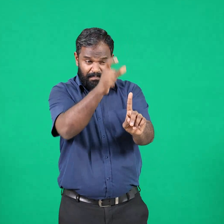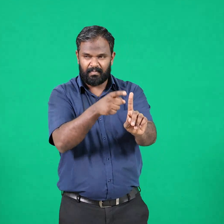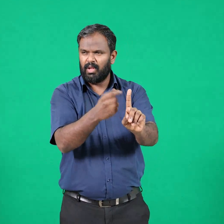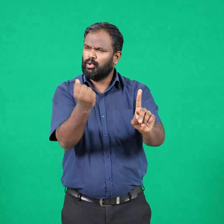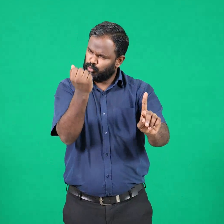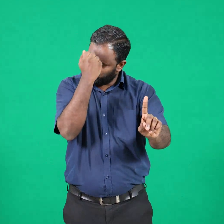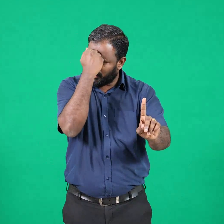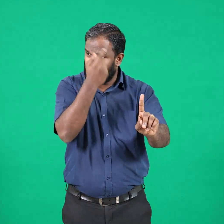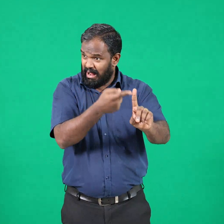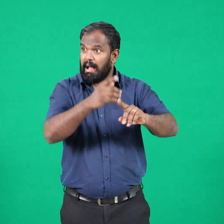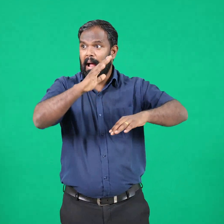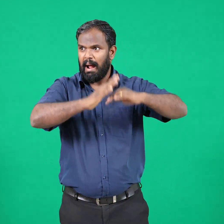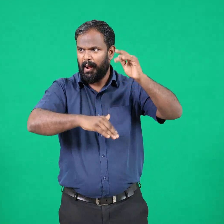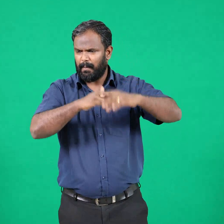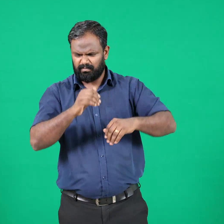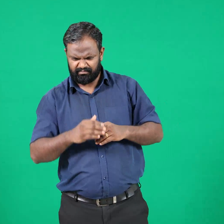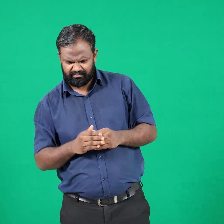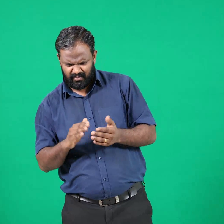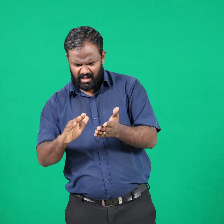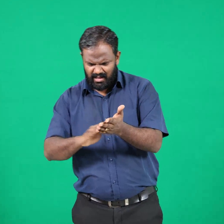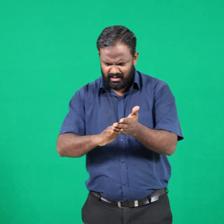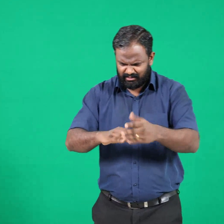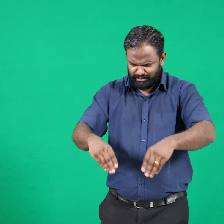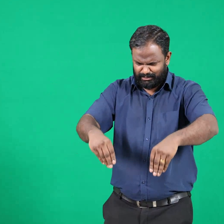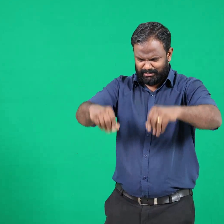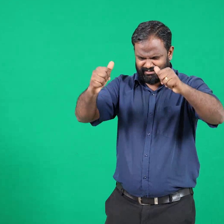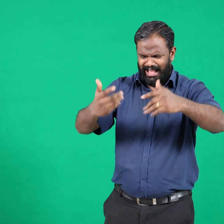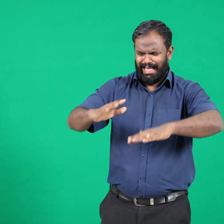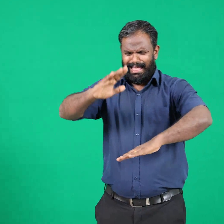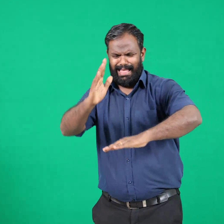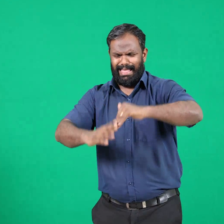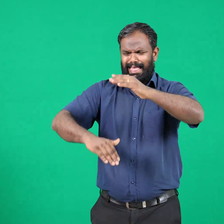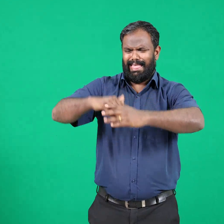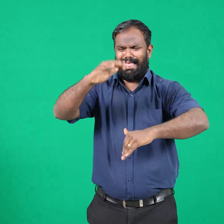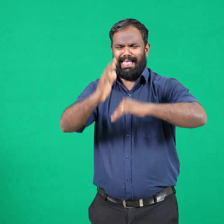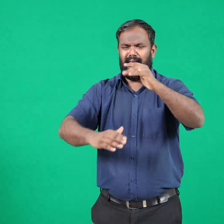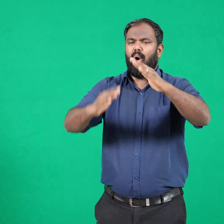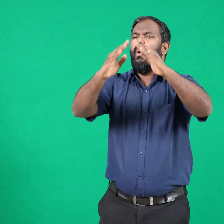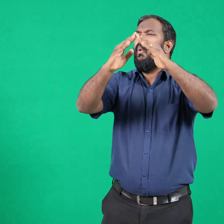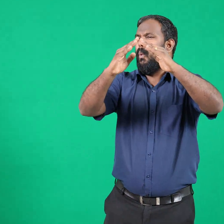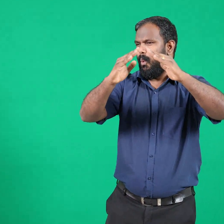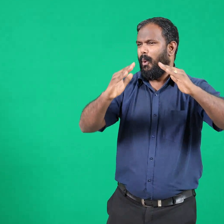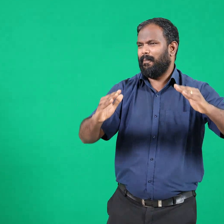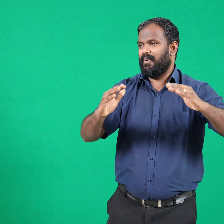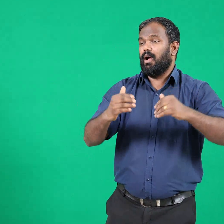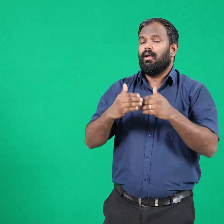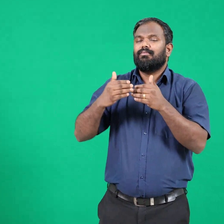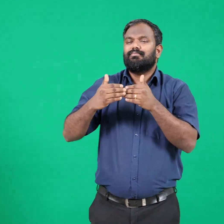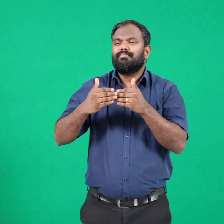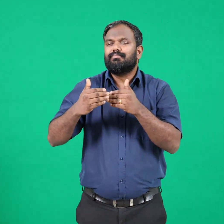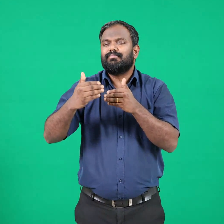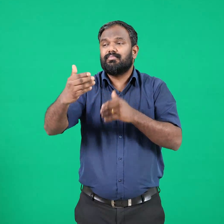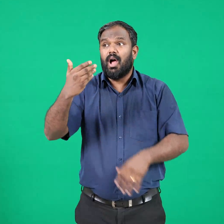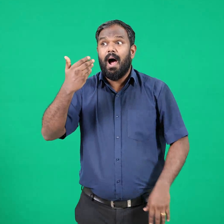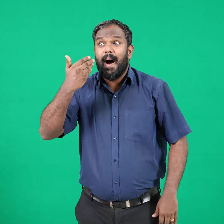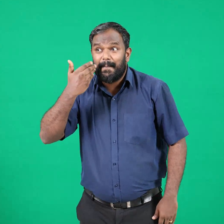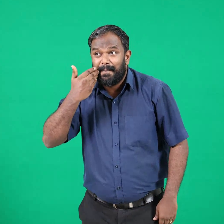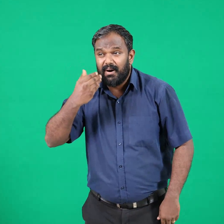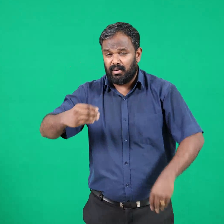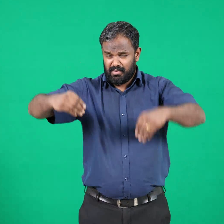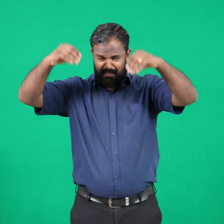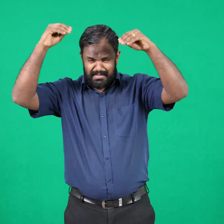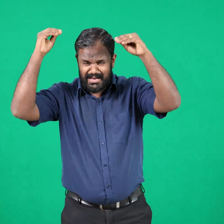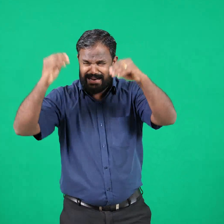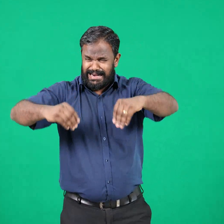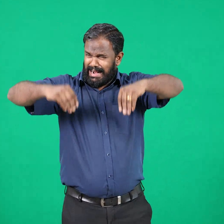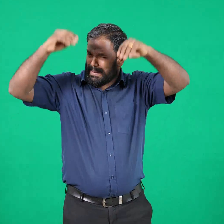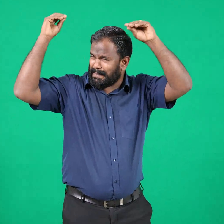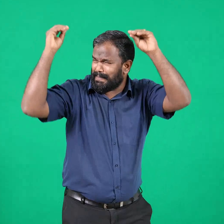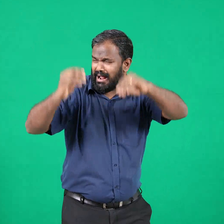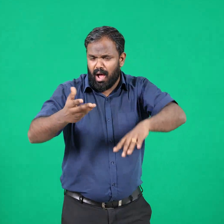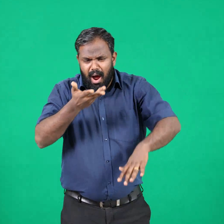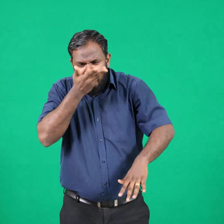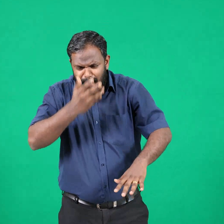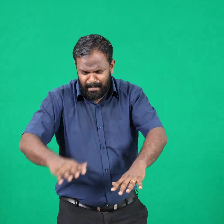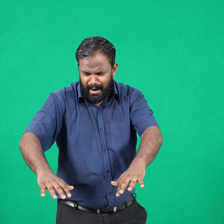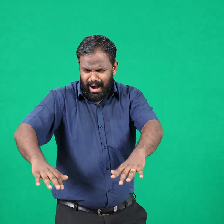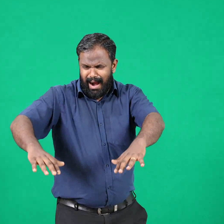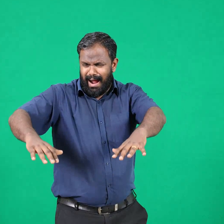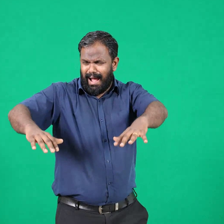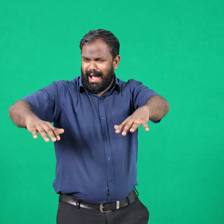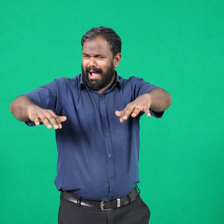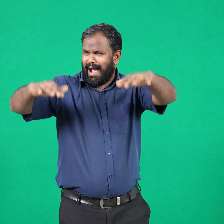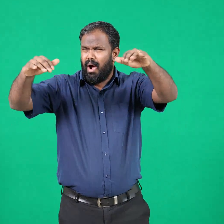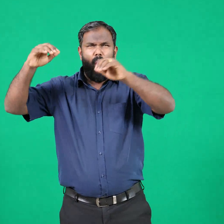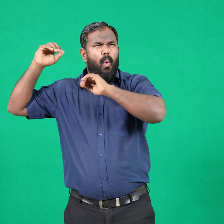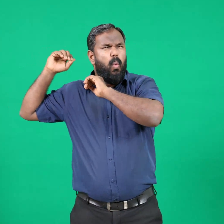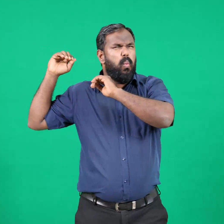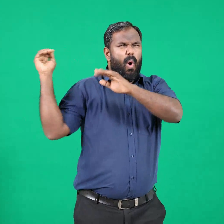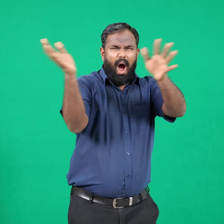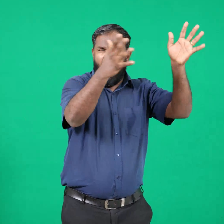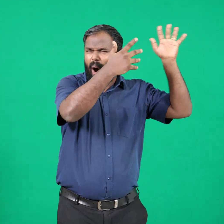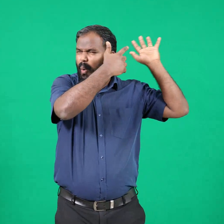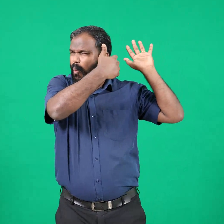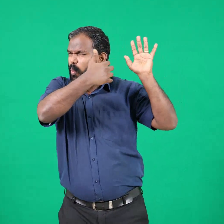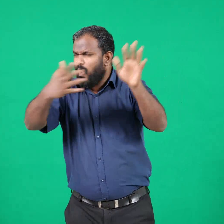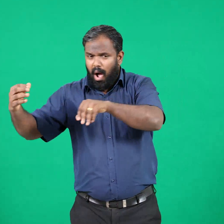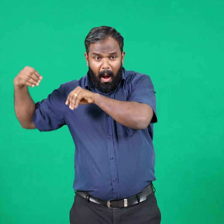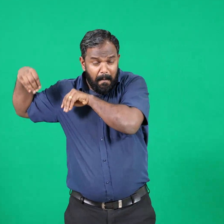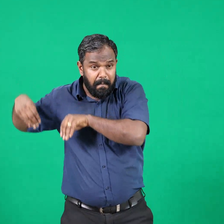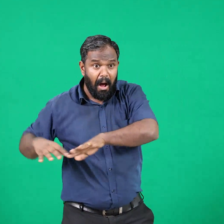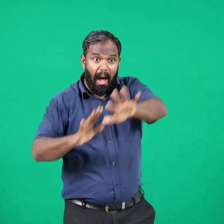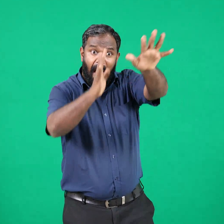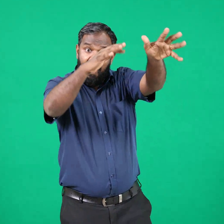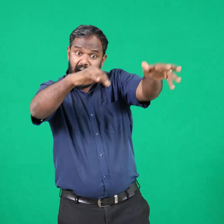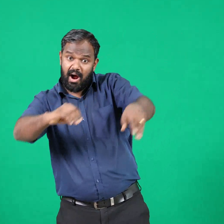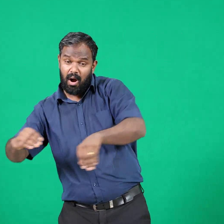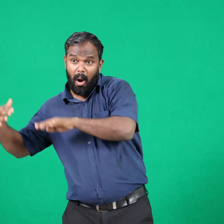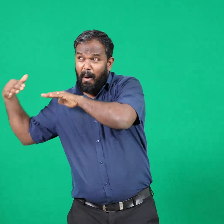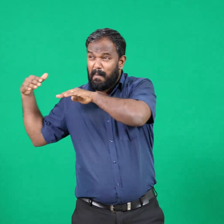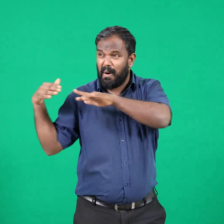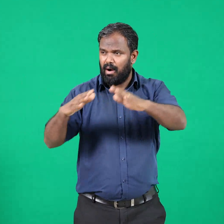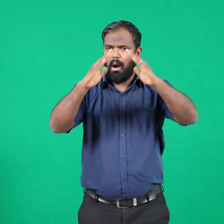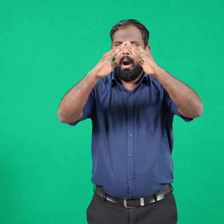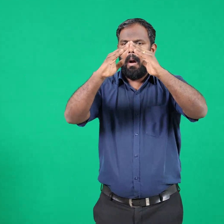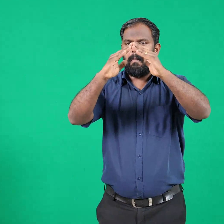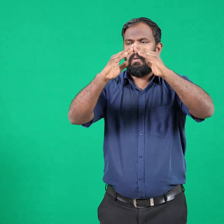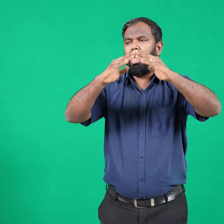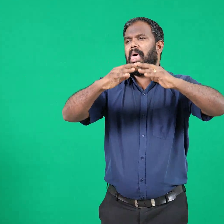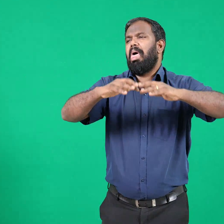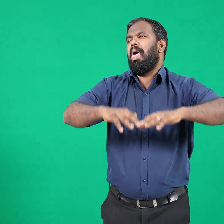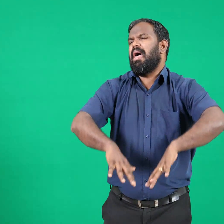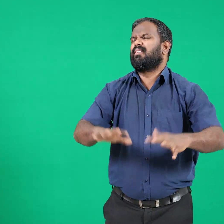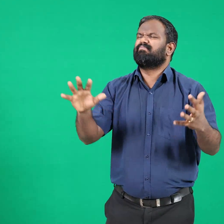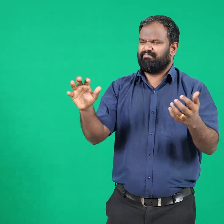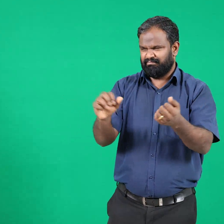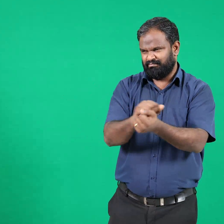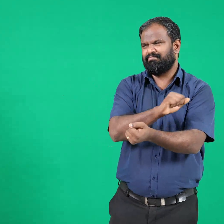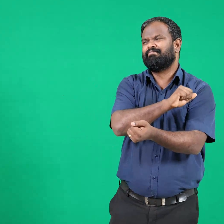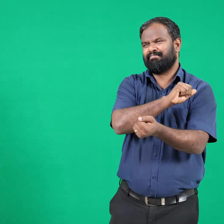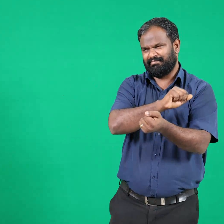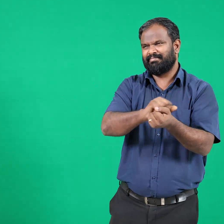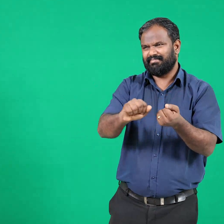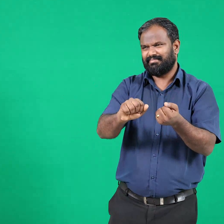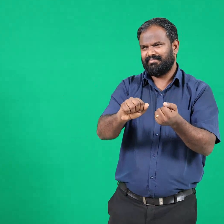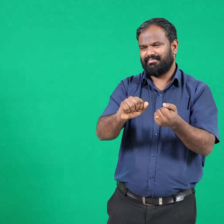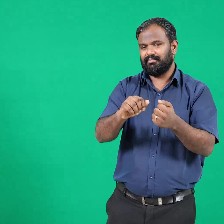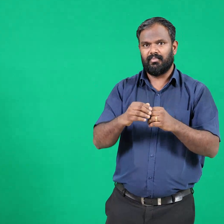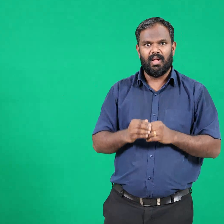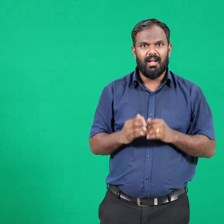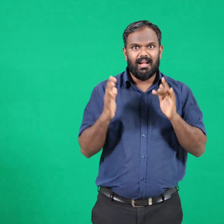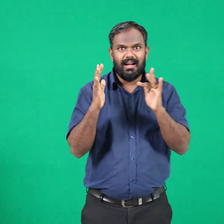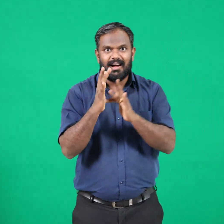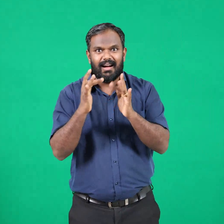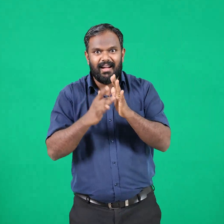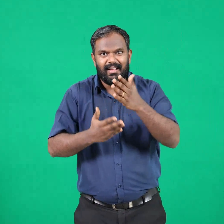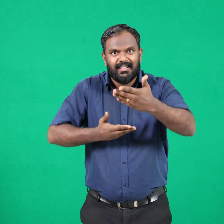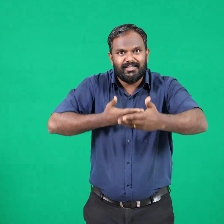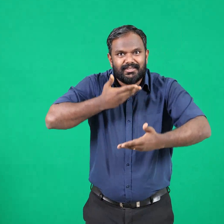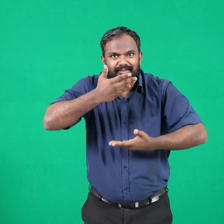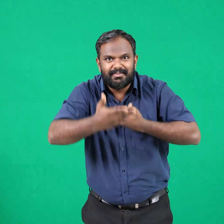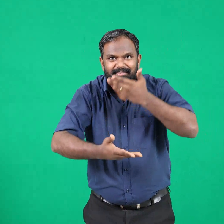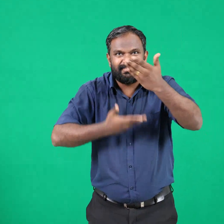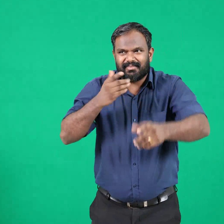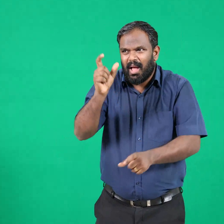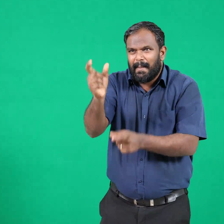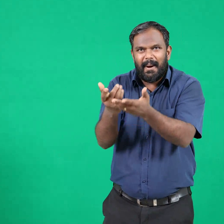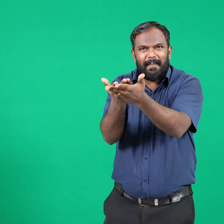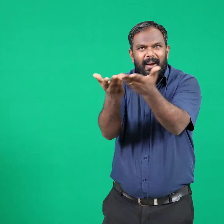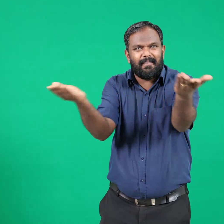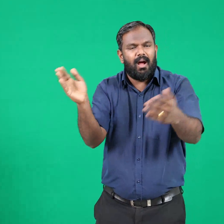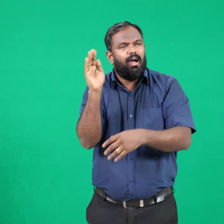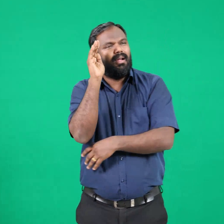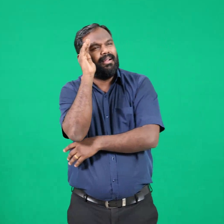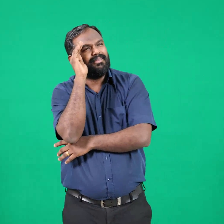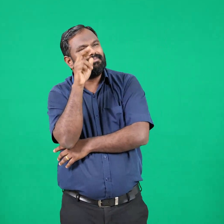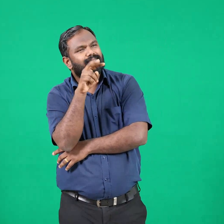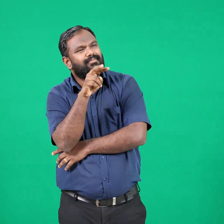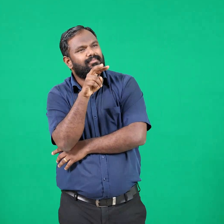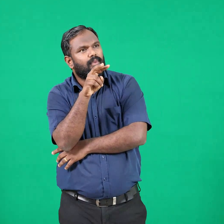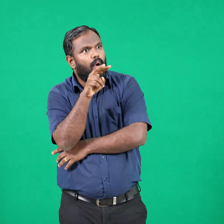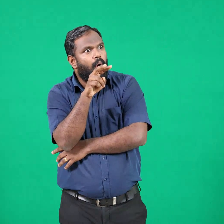The rain fell, the torrents raged, and the winds blew and beat against that house, and it fell- and great was its collapse!"